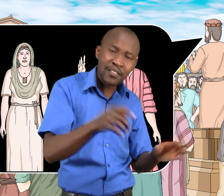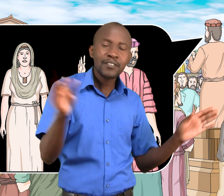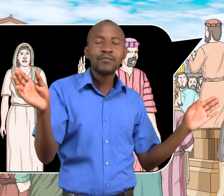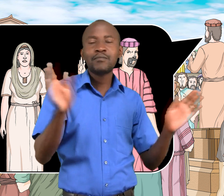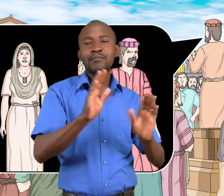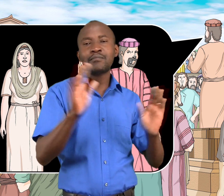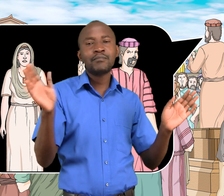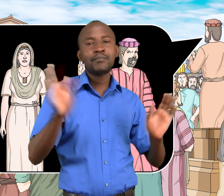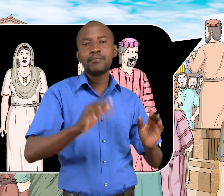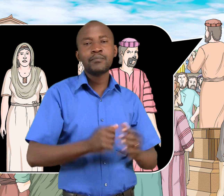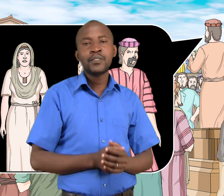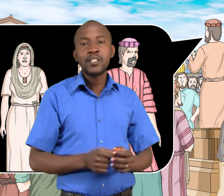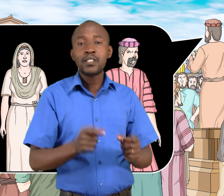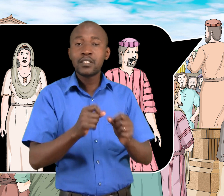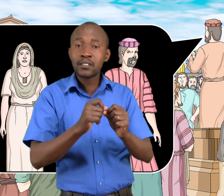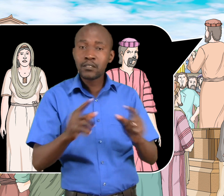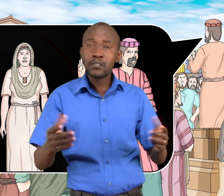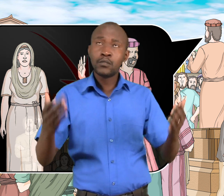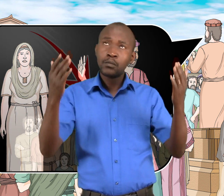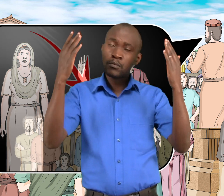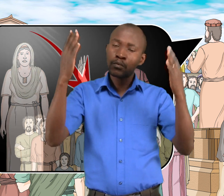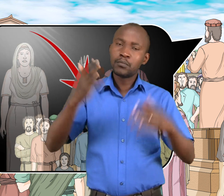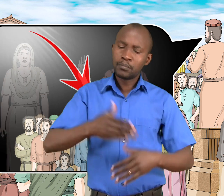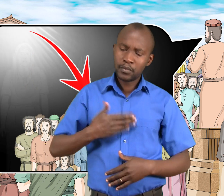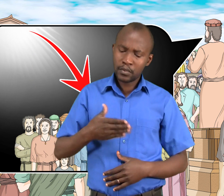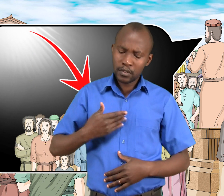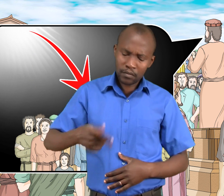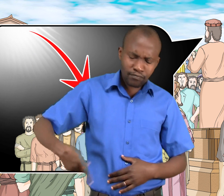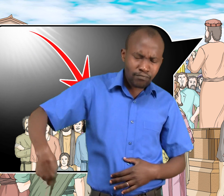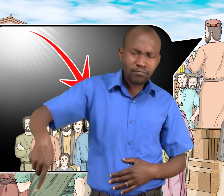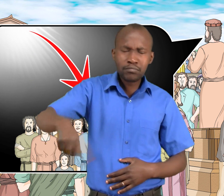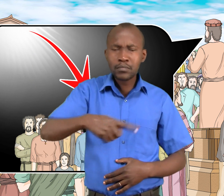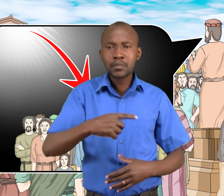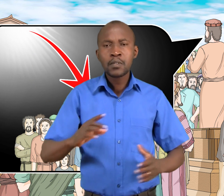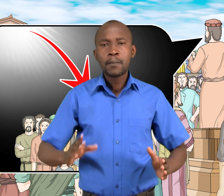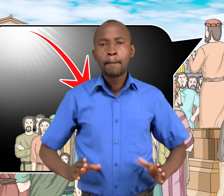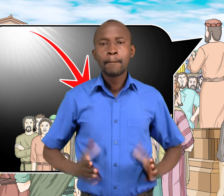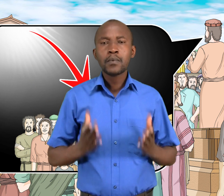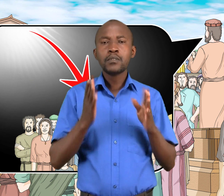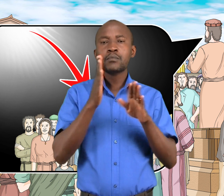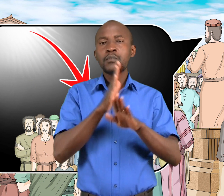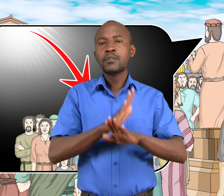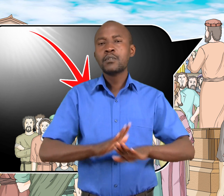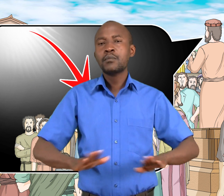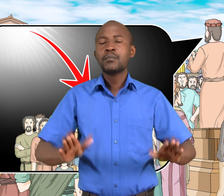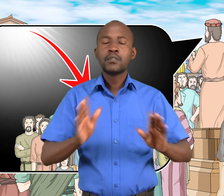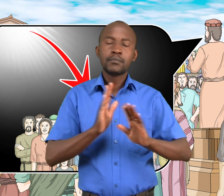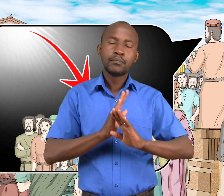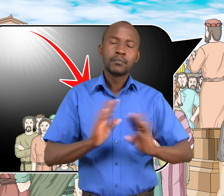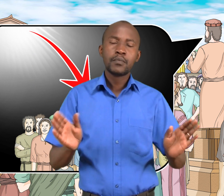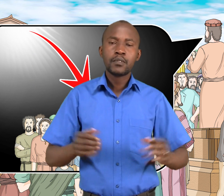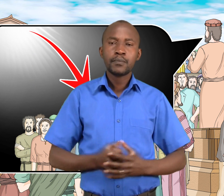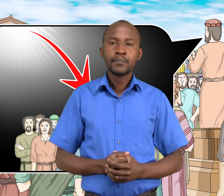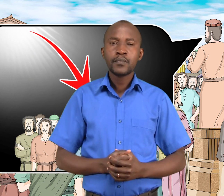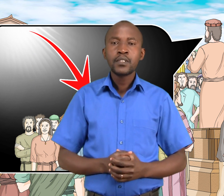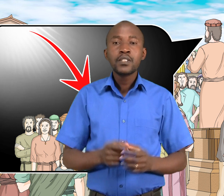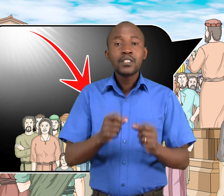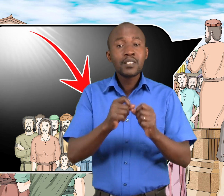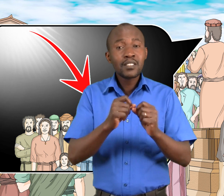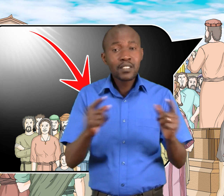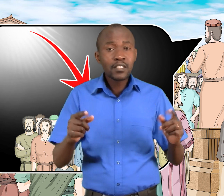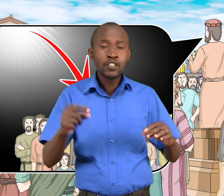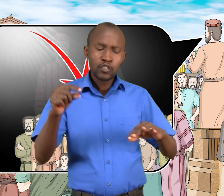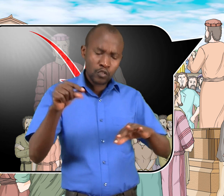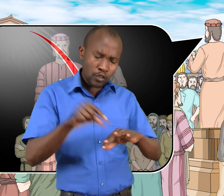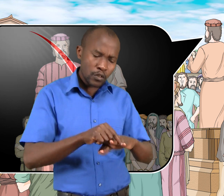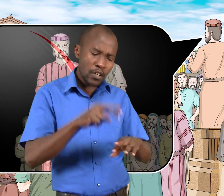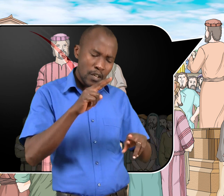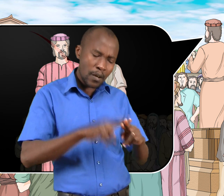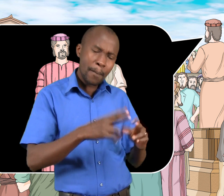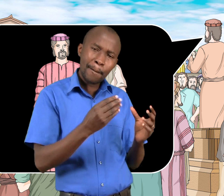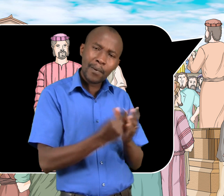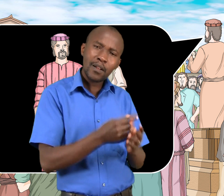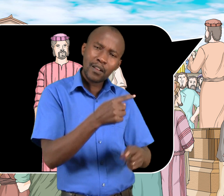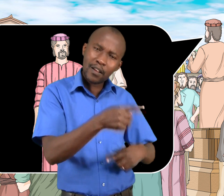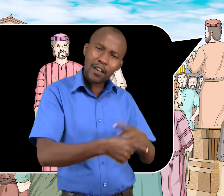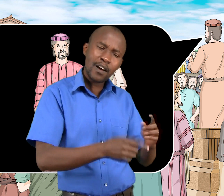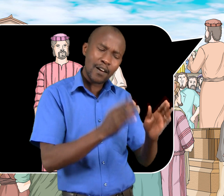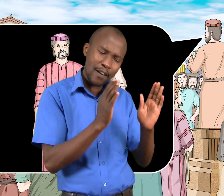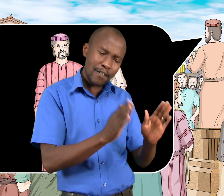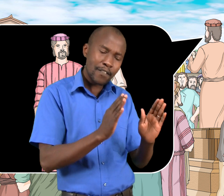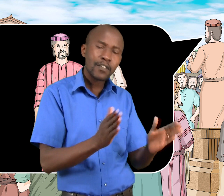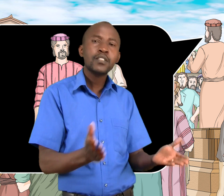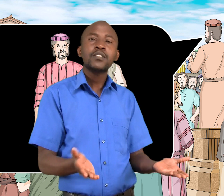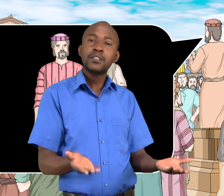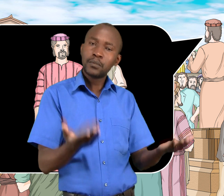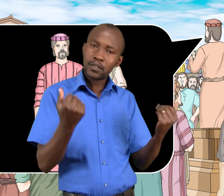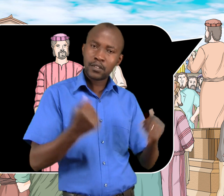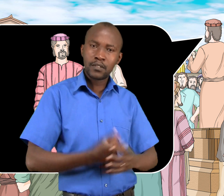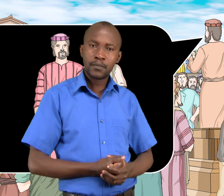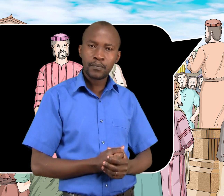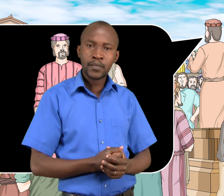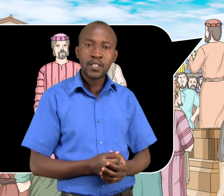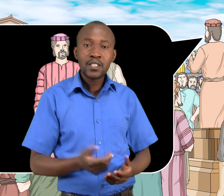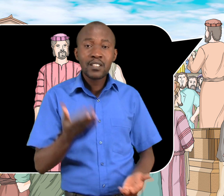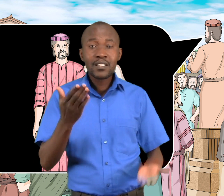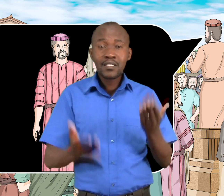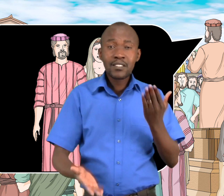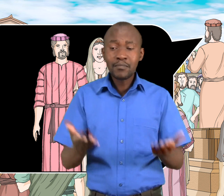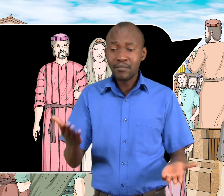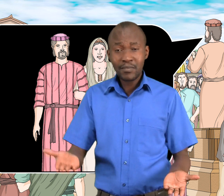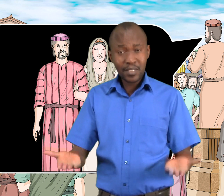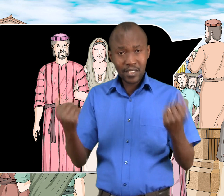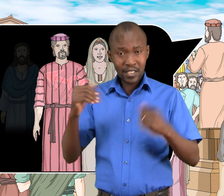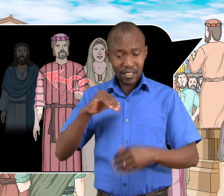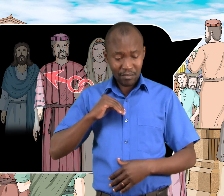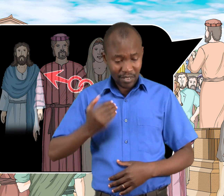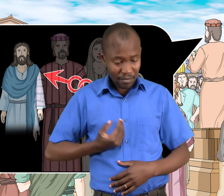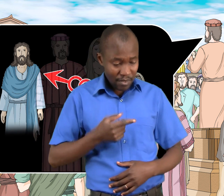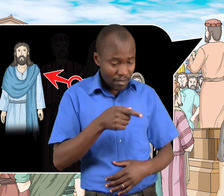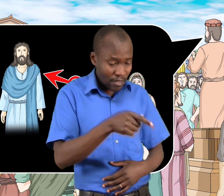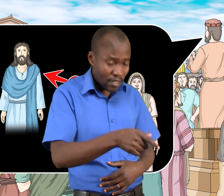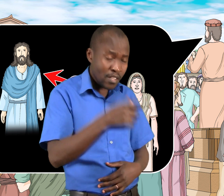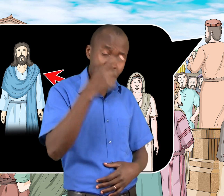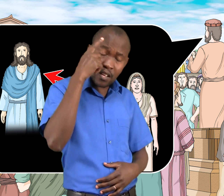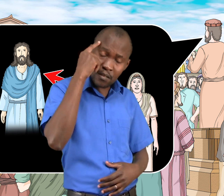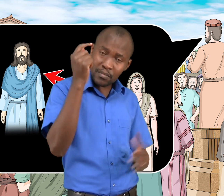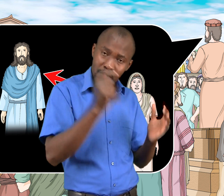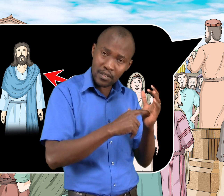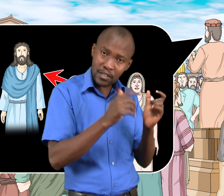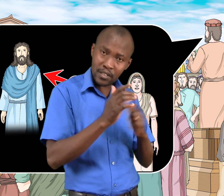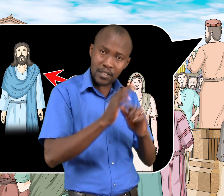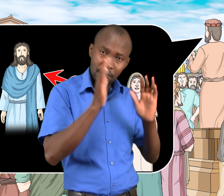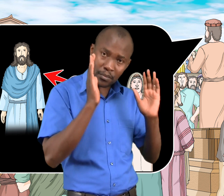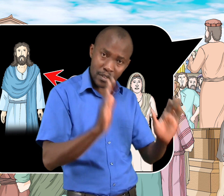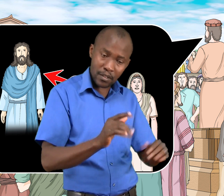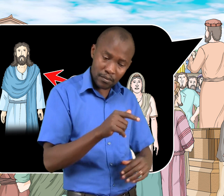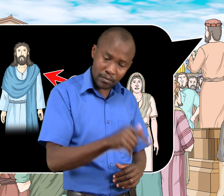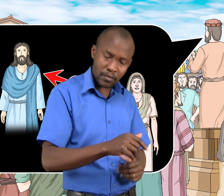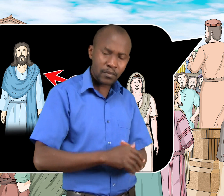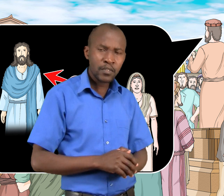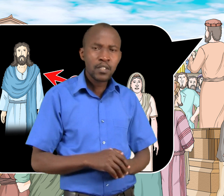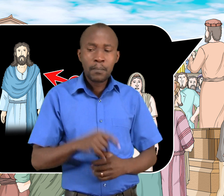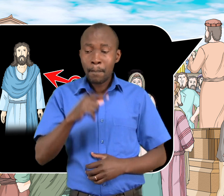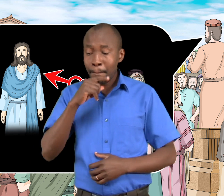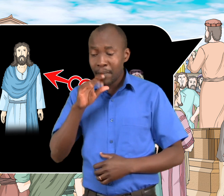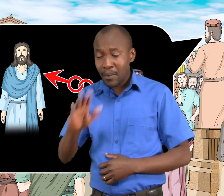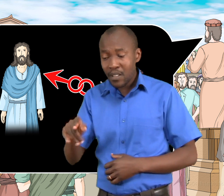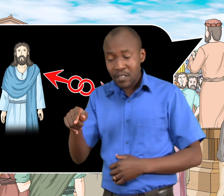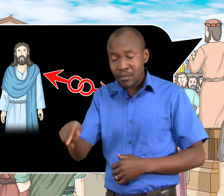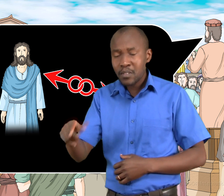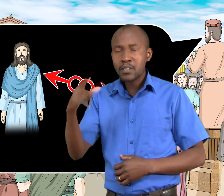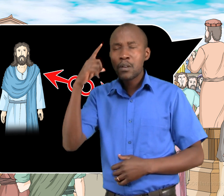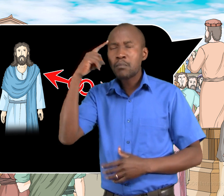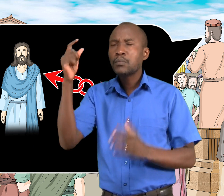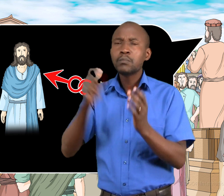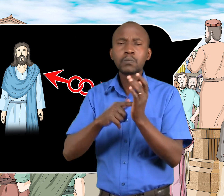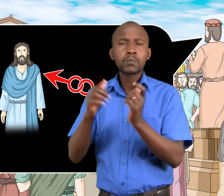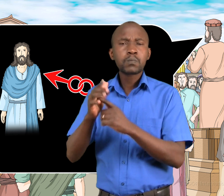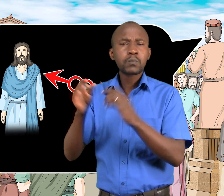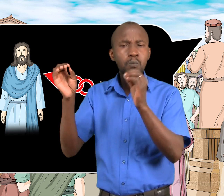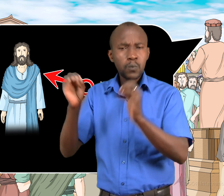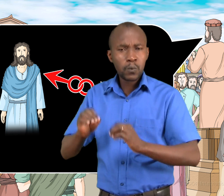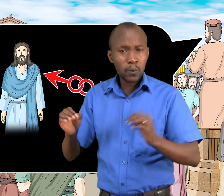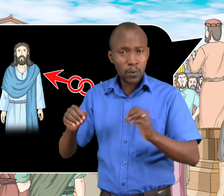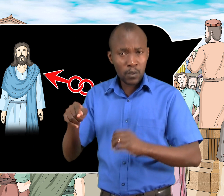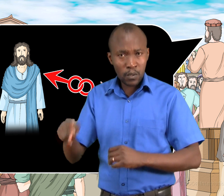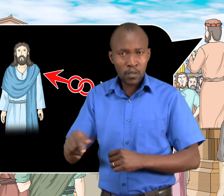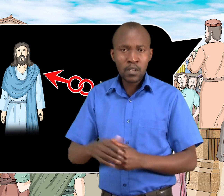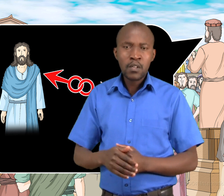God has called you to live in peace.